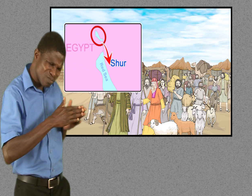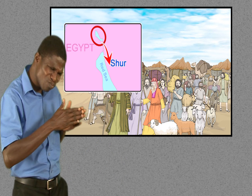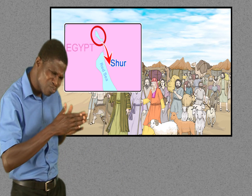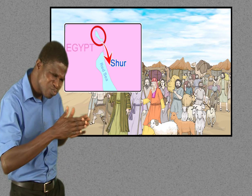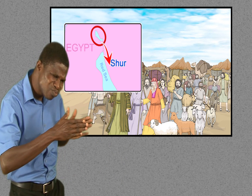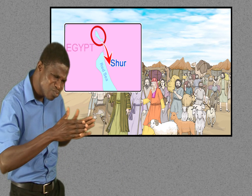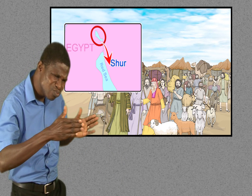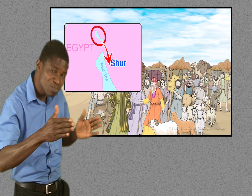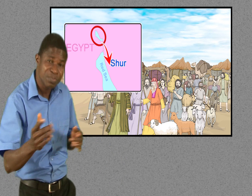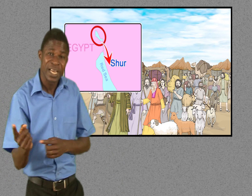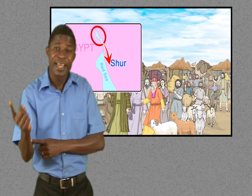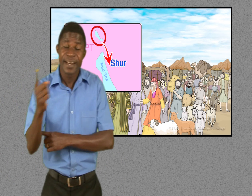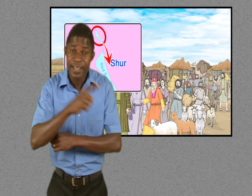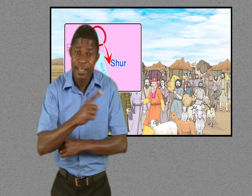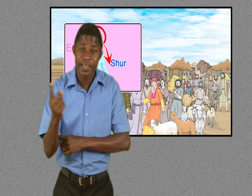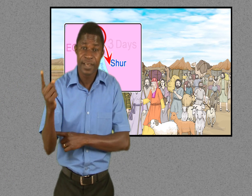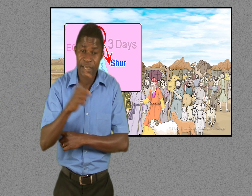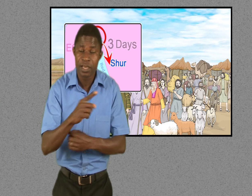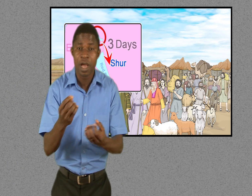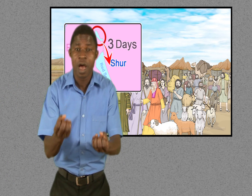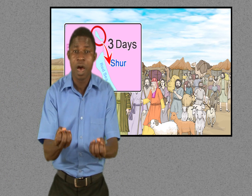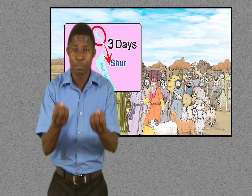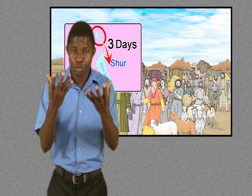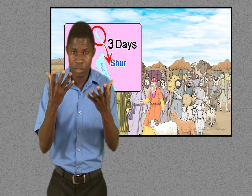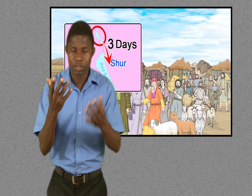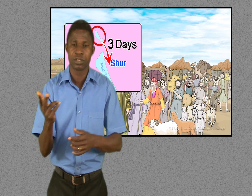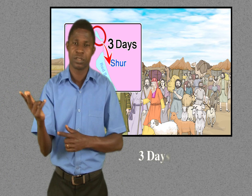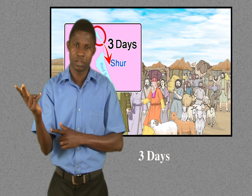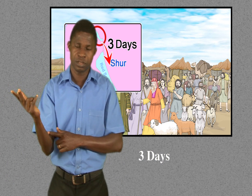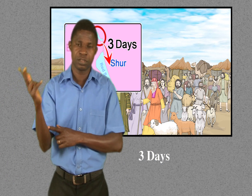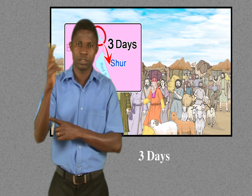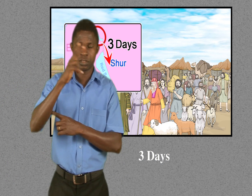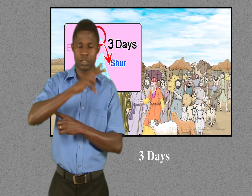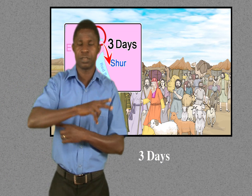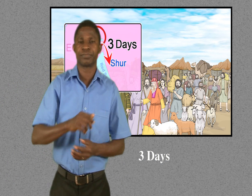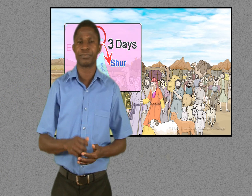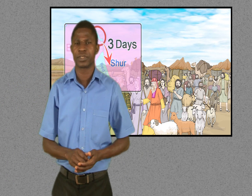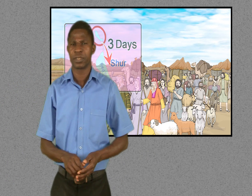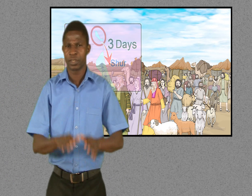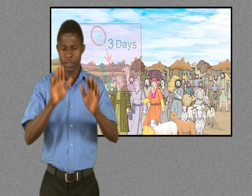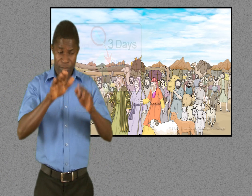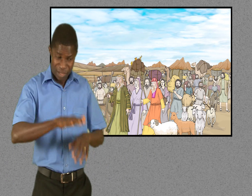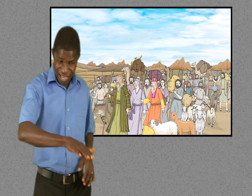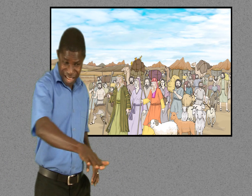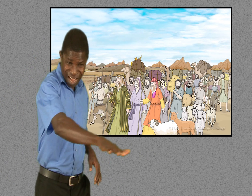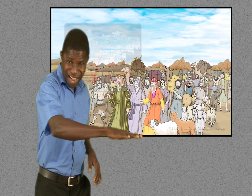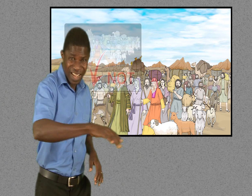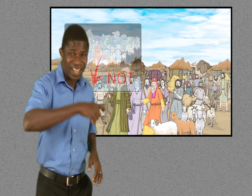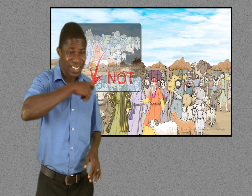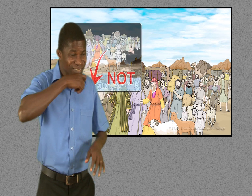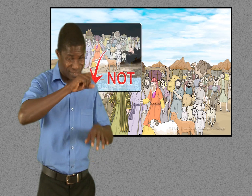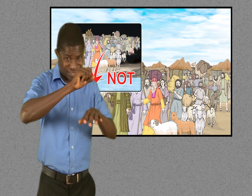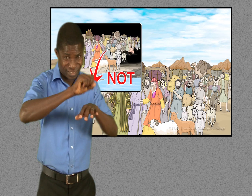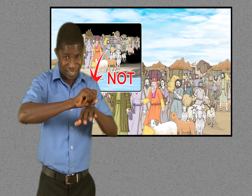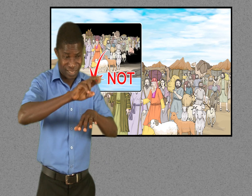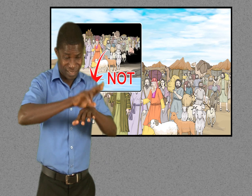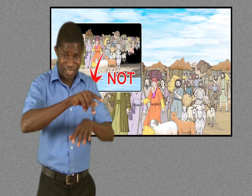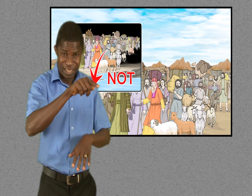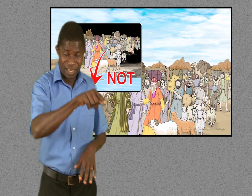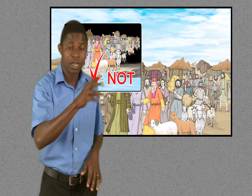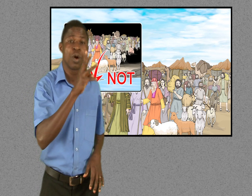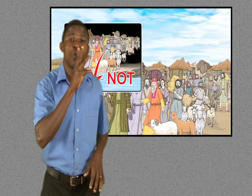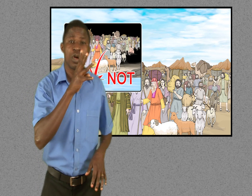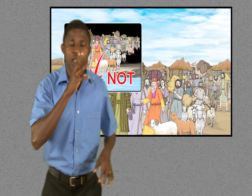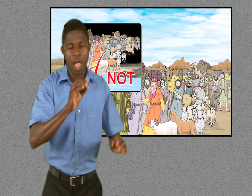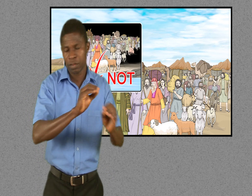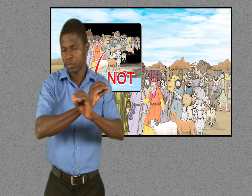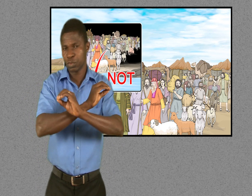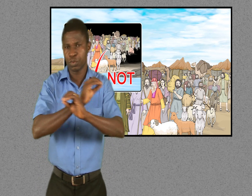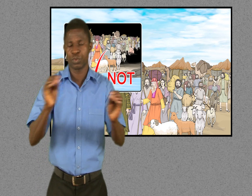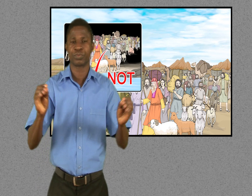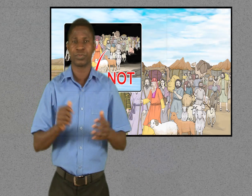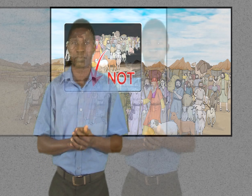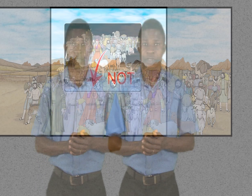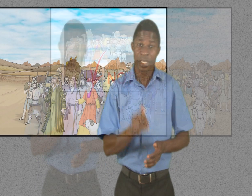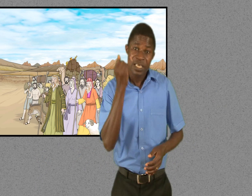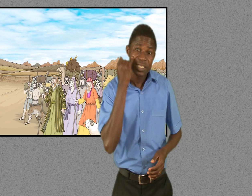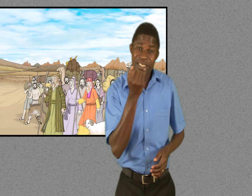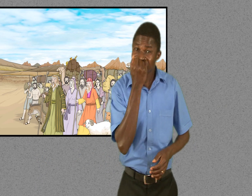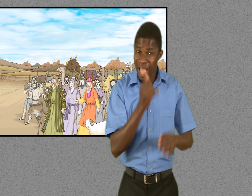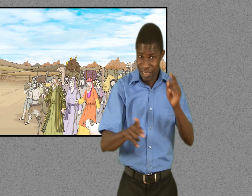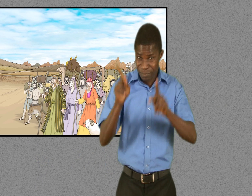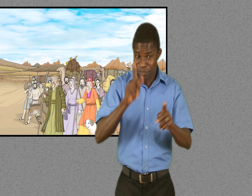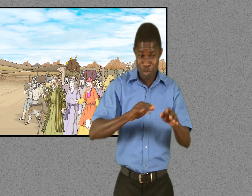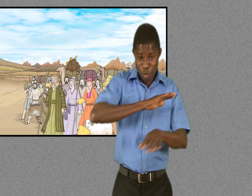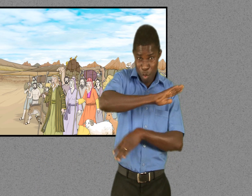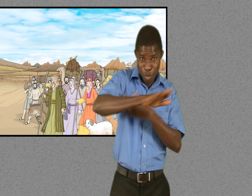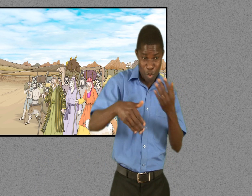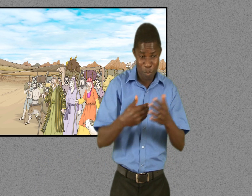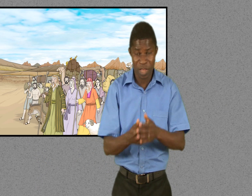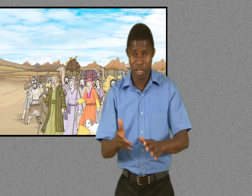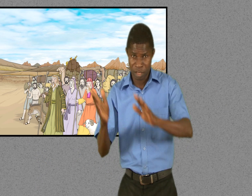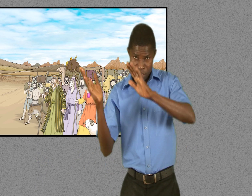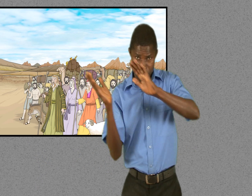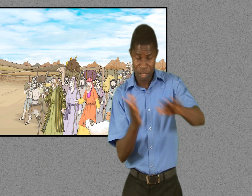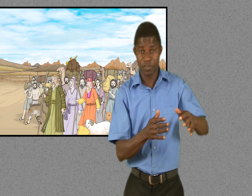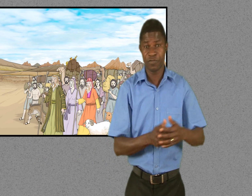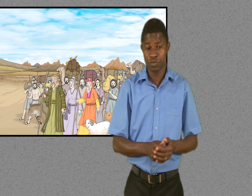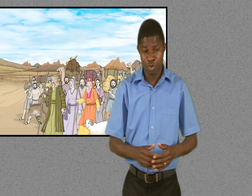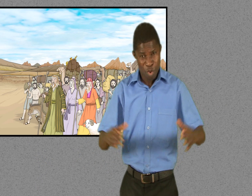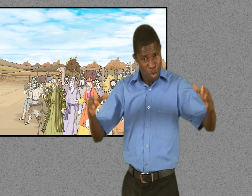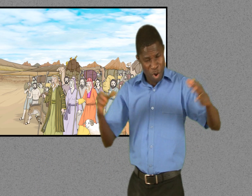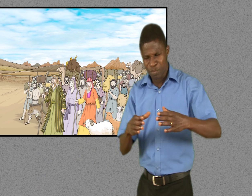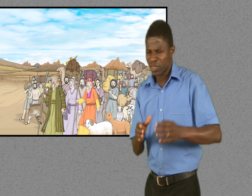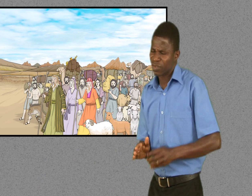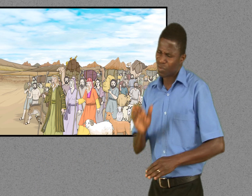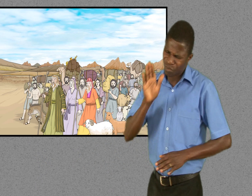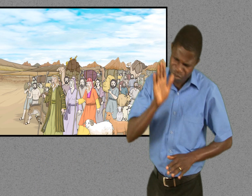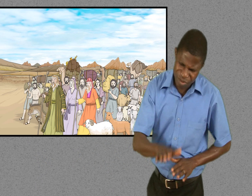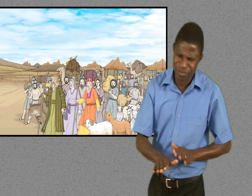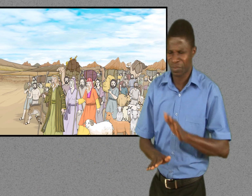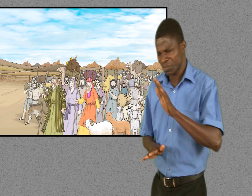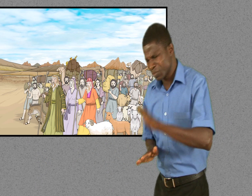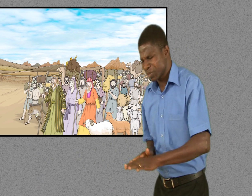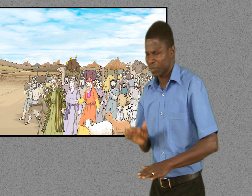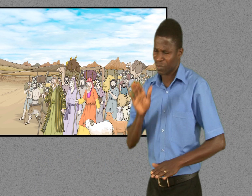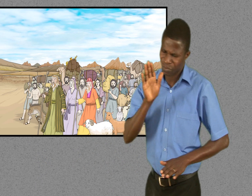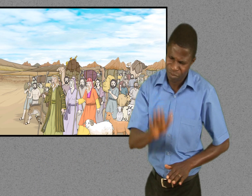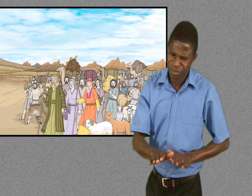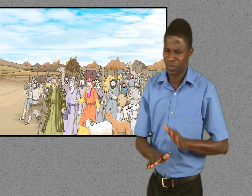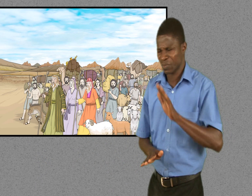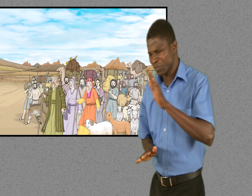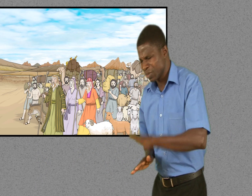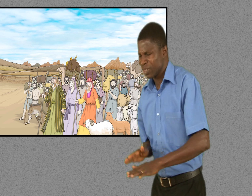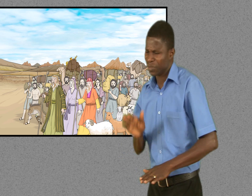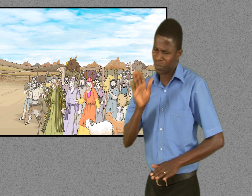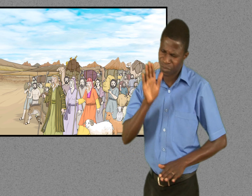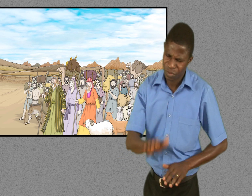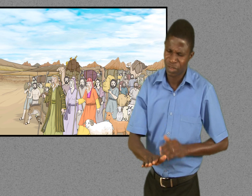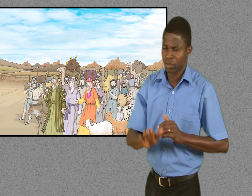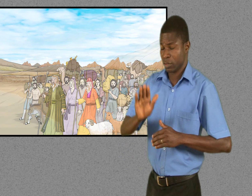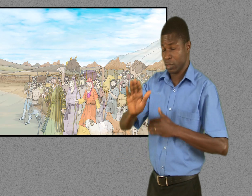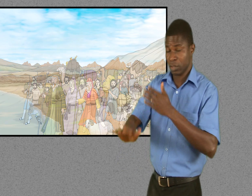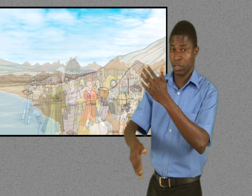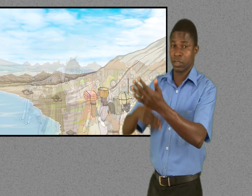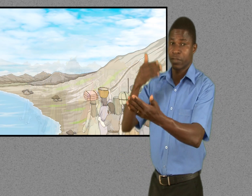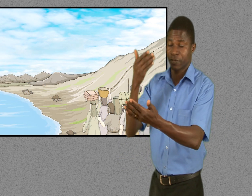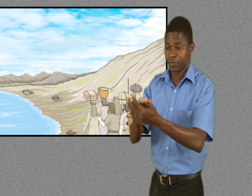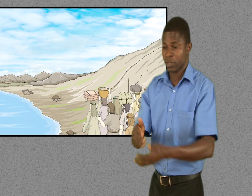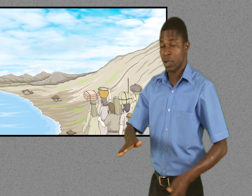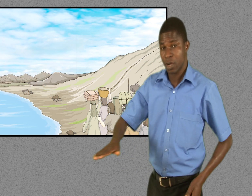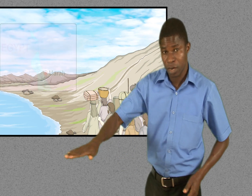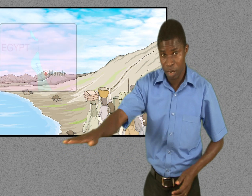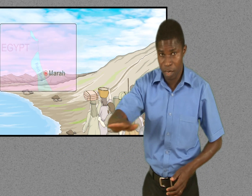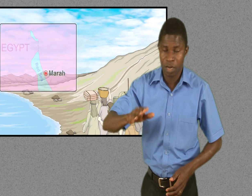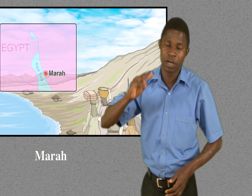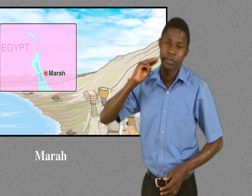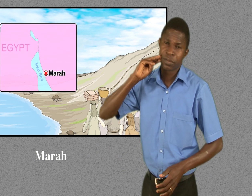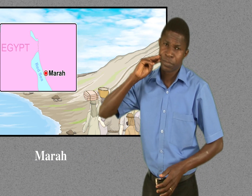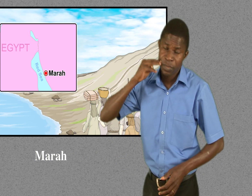For three days they walked in the desert without finding water.